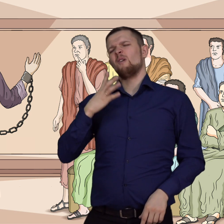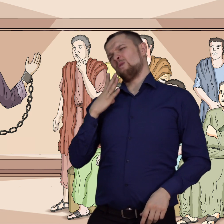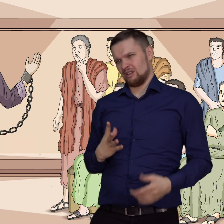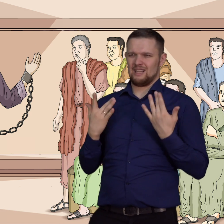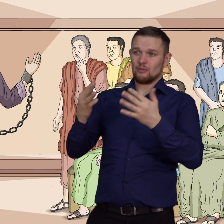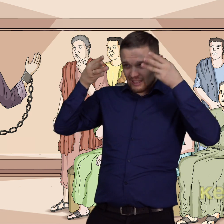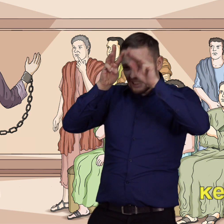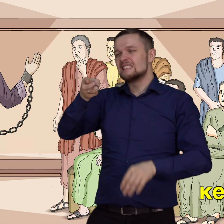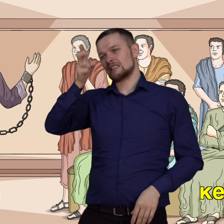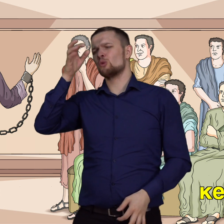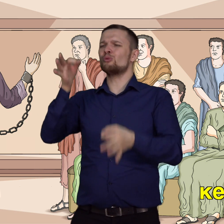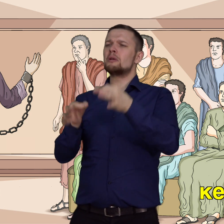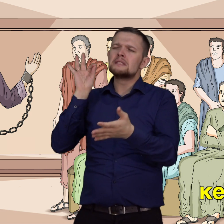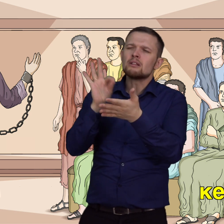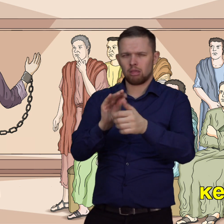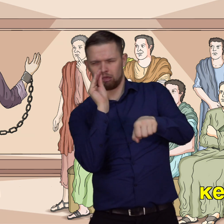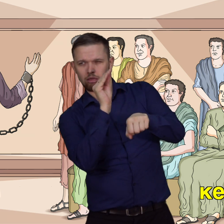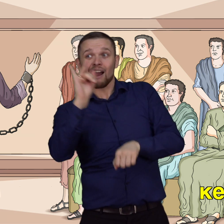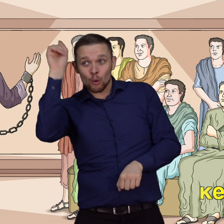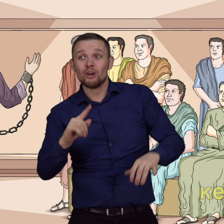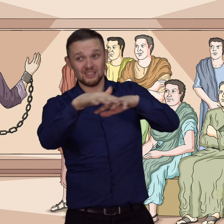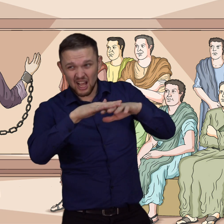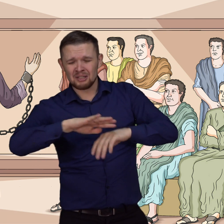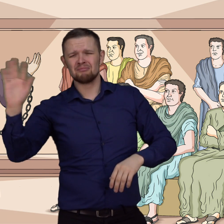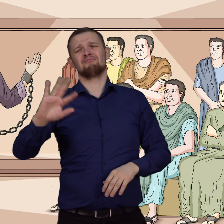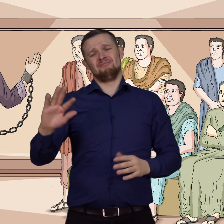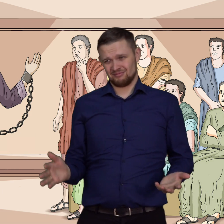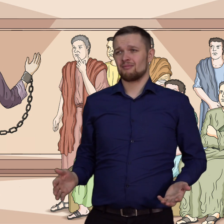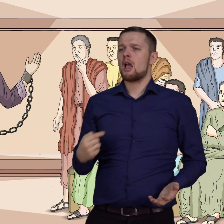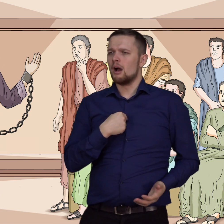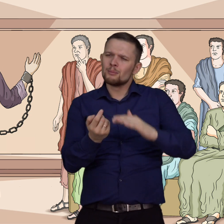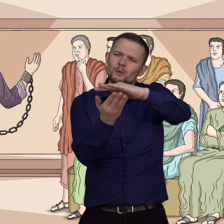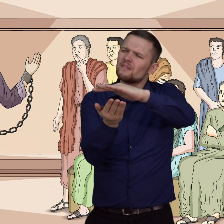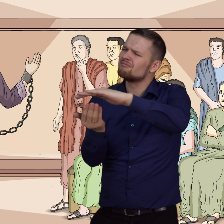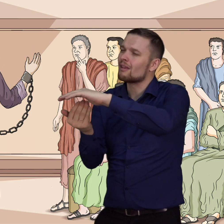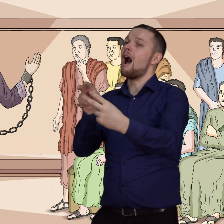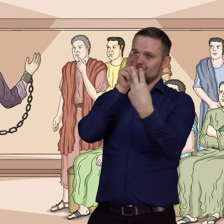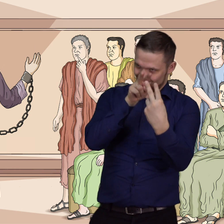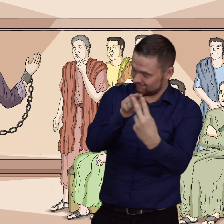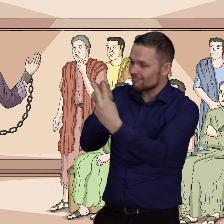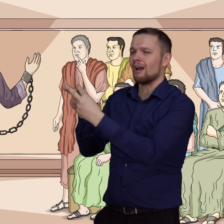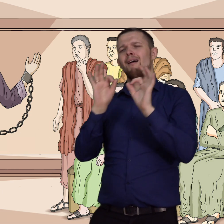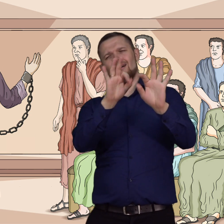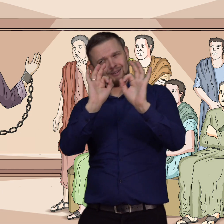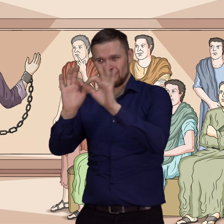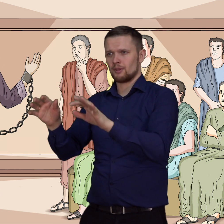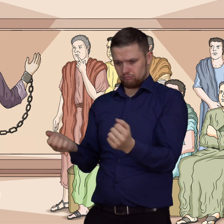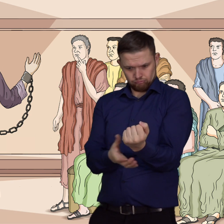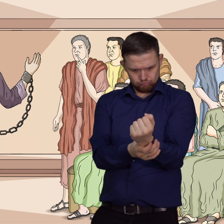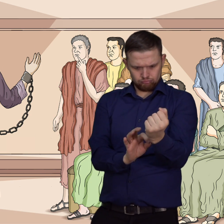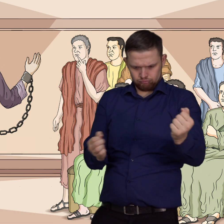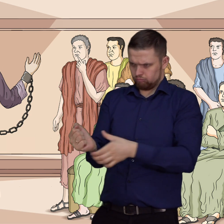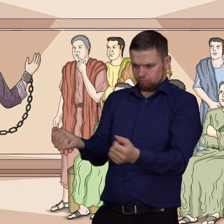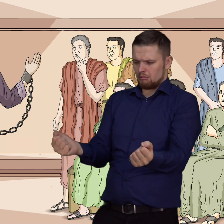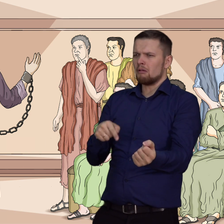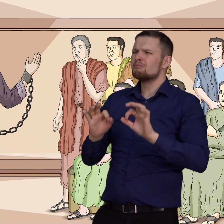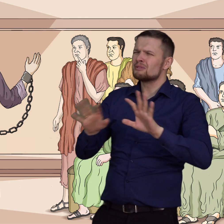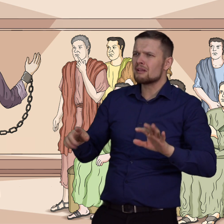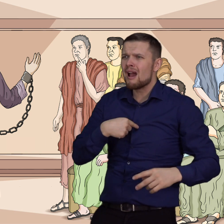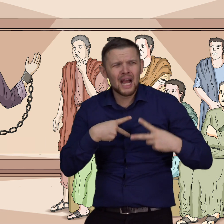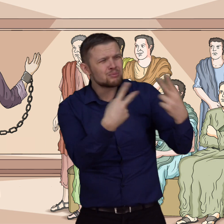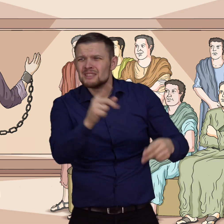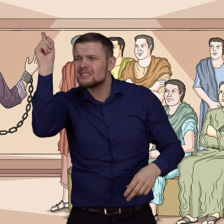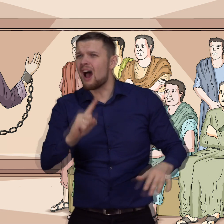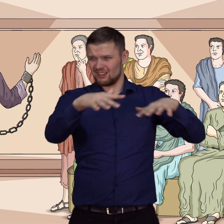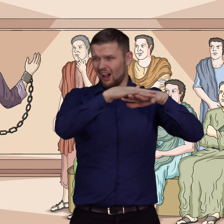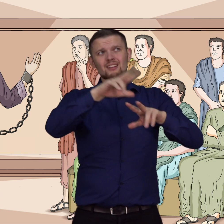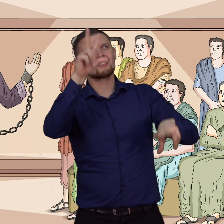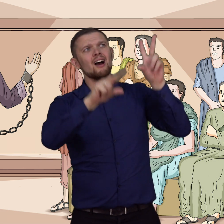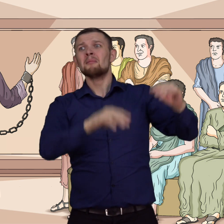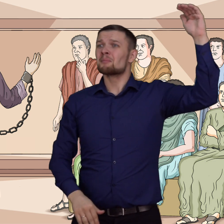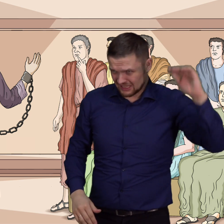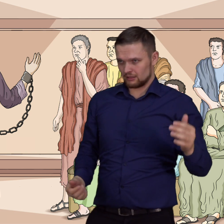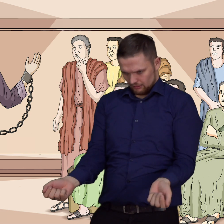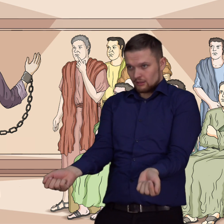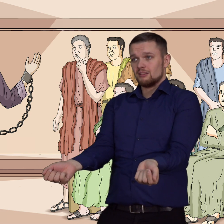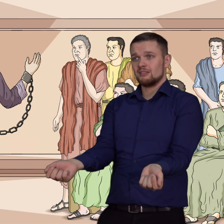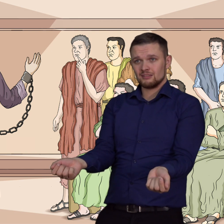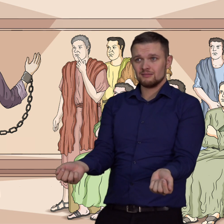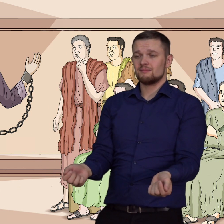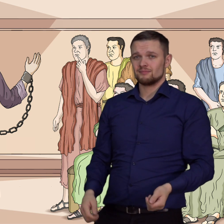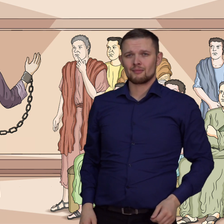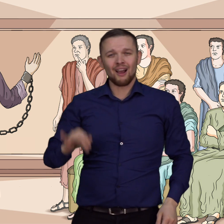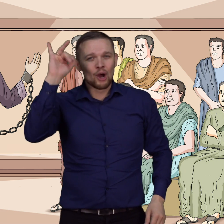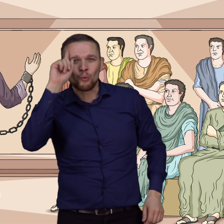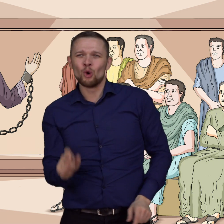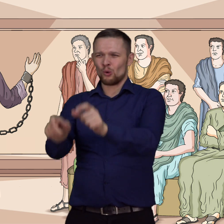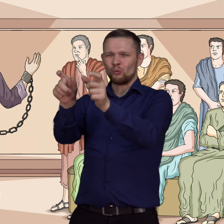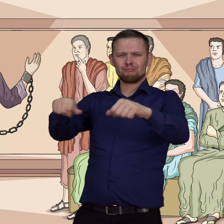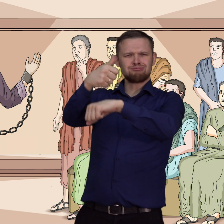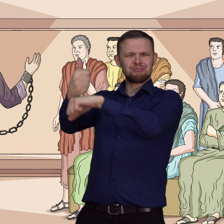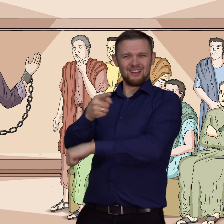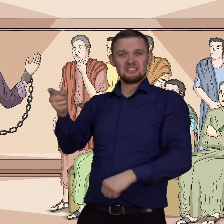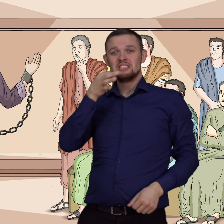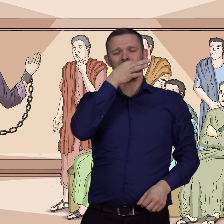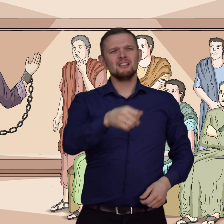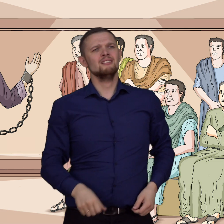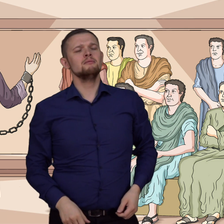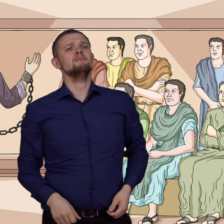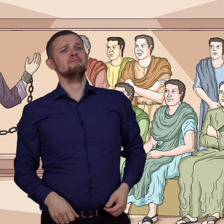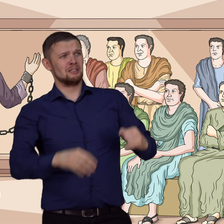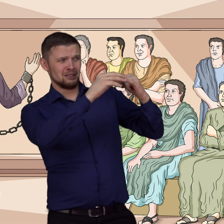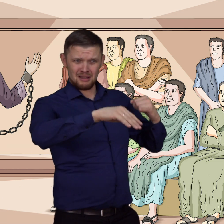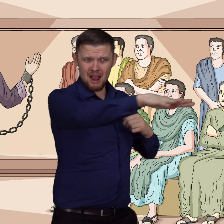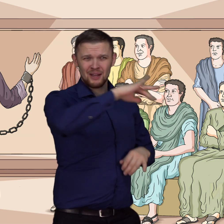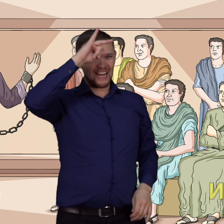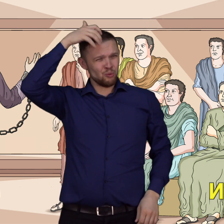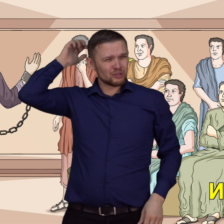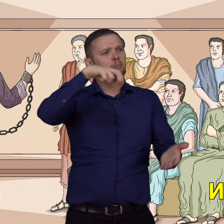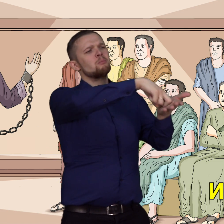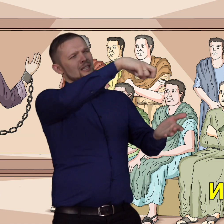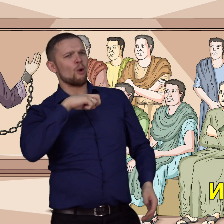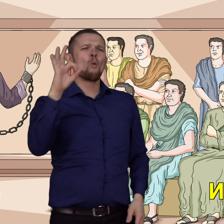But when the Jews objected, I was compelled to appeal to Caesar, even though I have no charge to bring against my nation. So for this reason I have called to see you and speak with you. It is because of the hope of Israel that I am bound with this chain.”